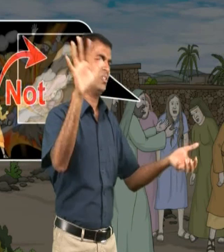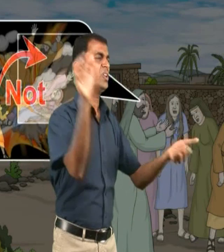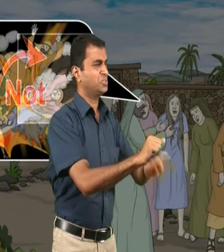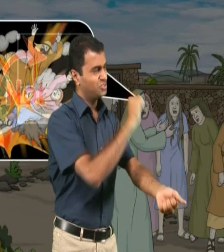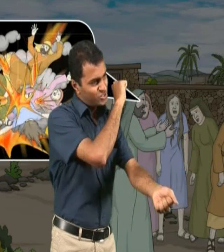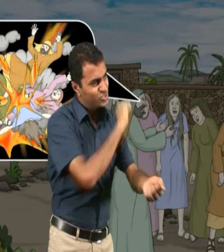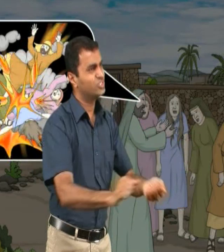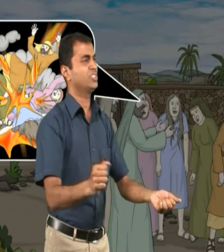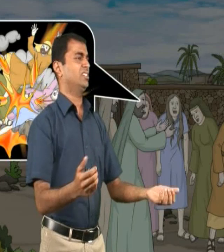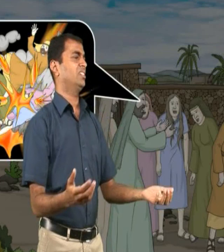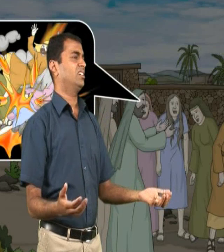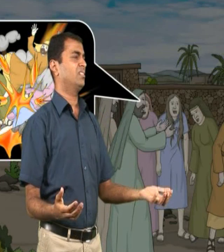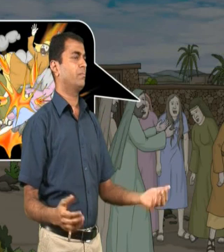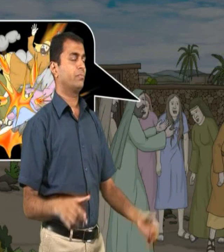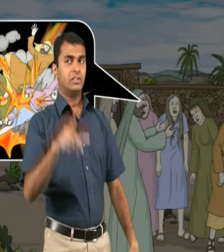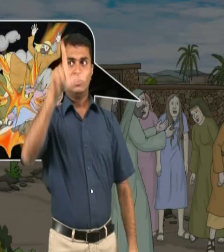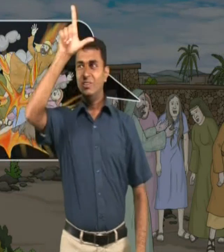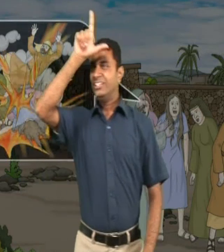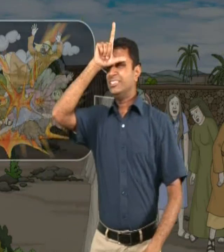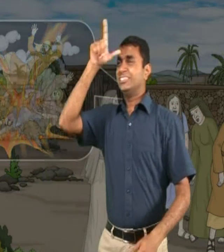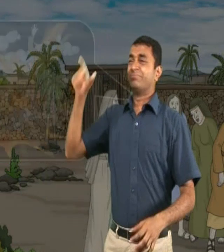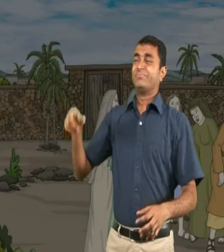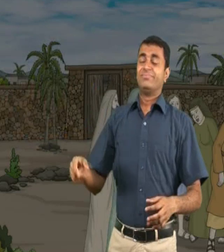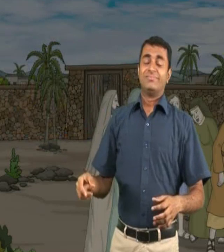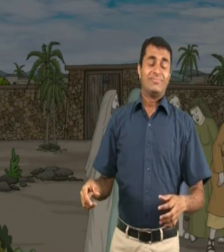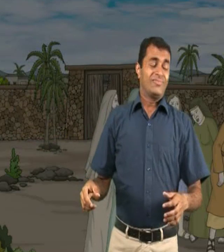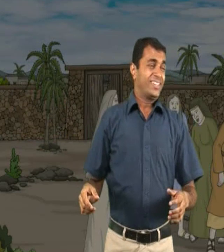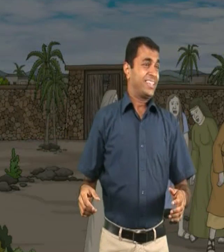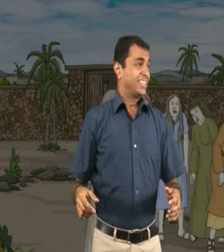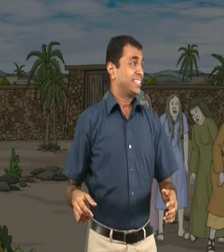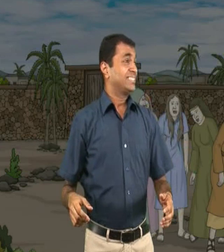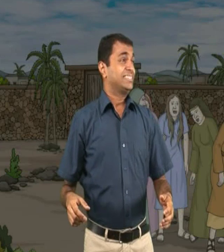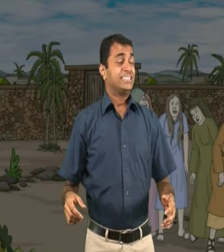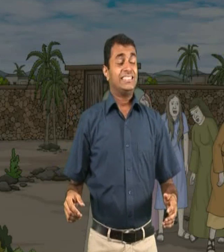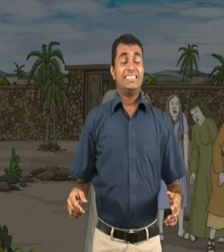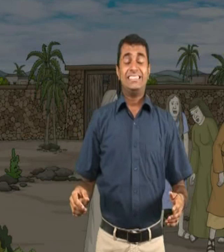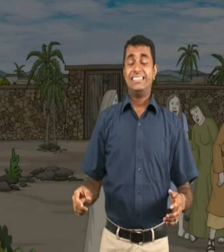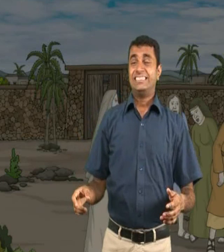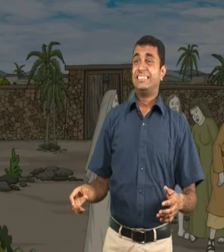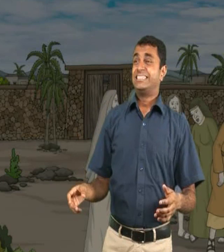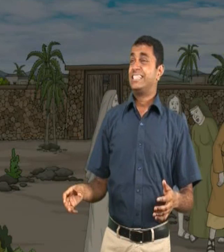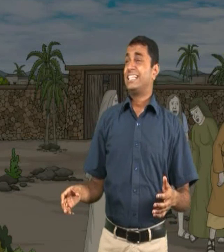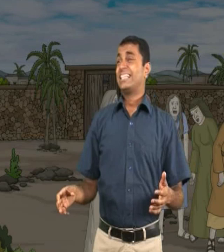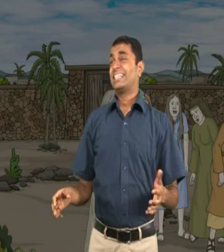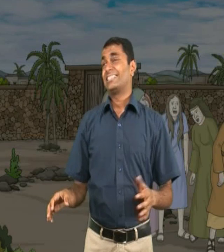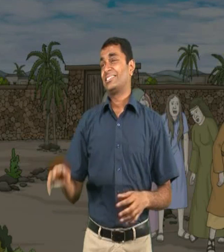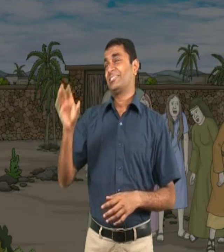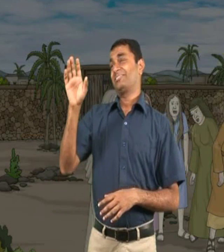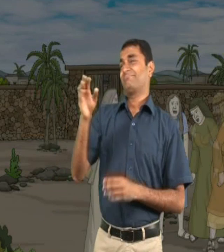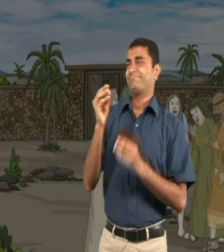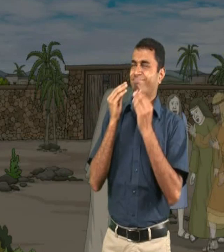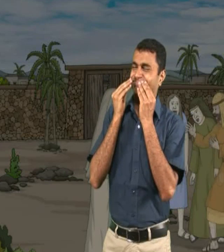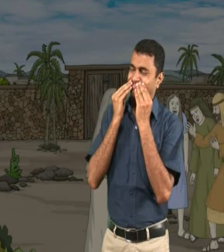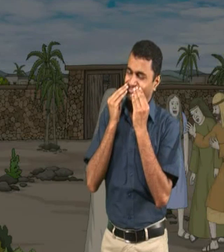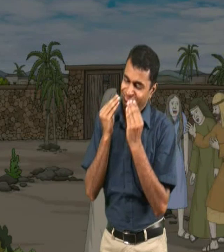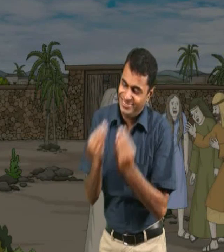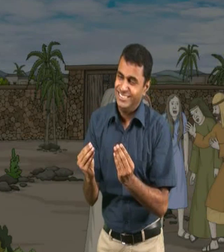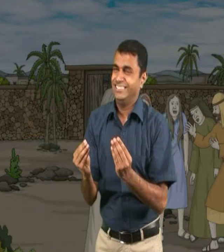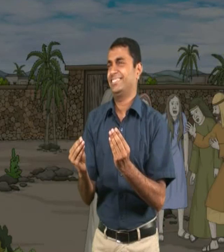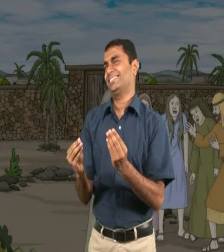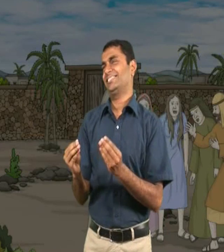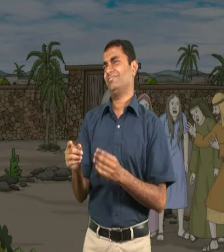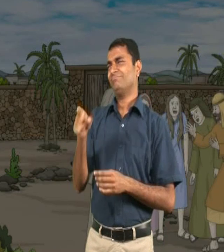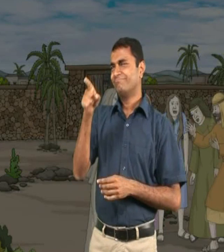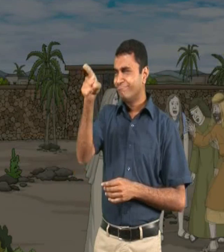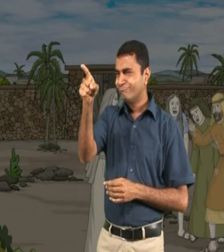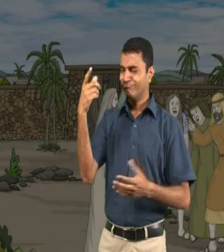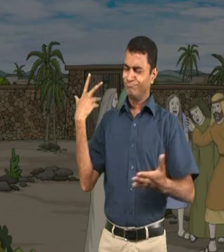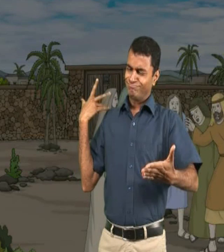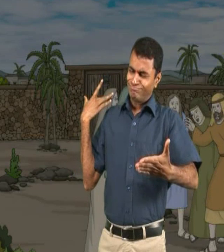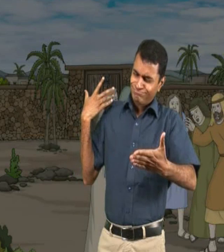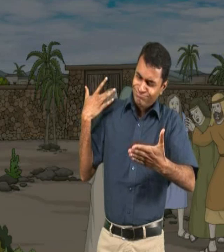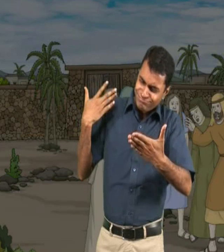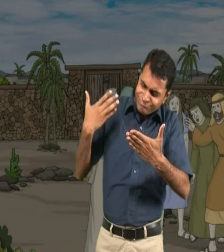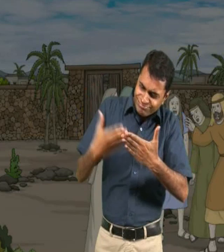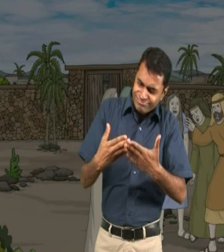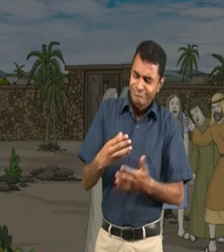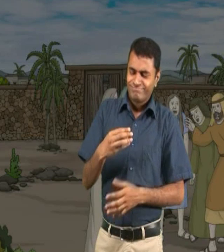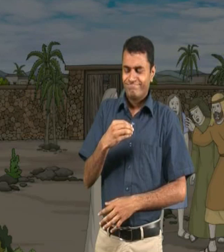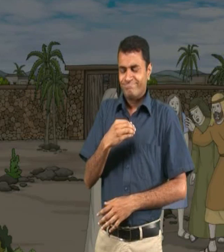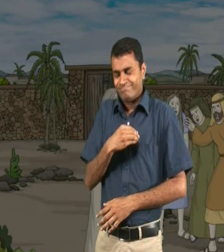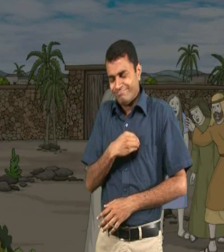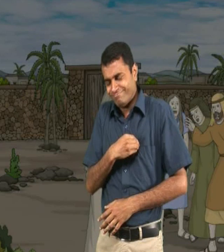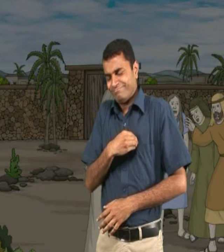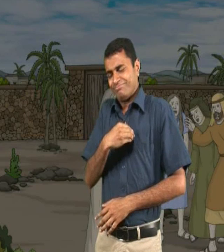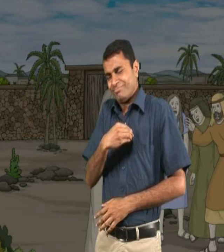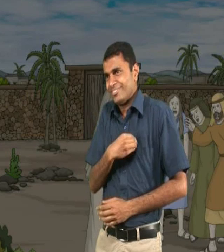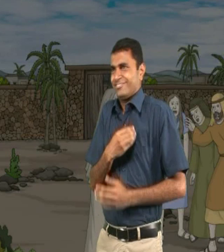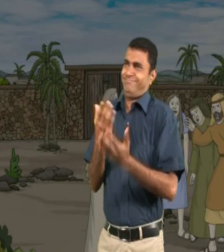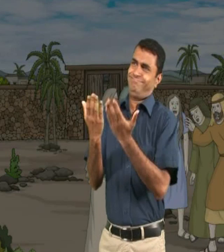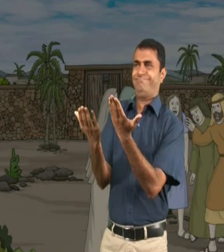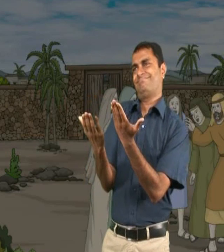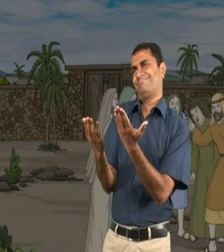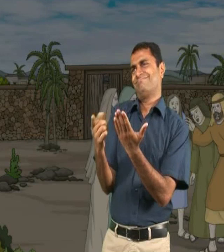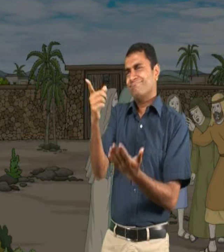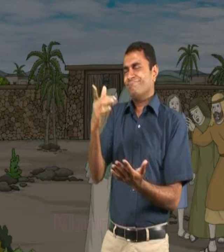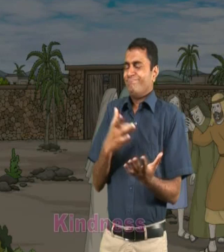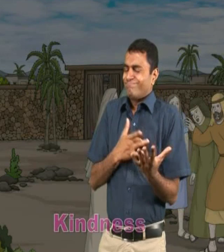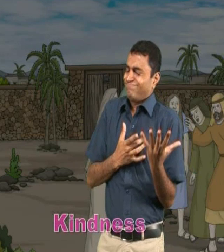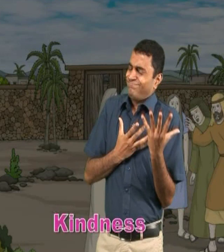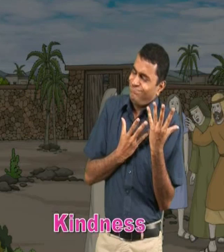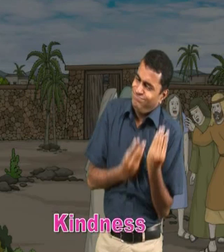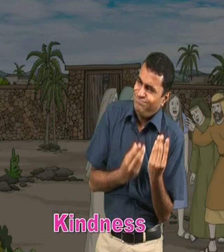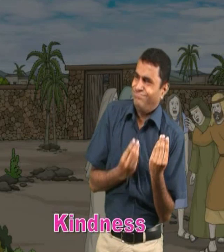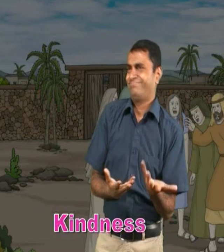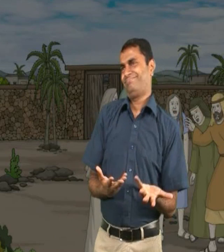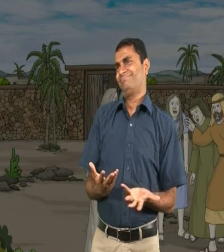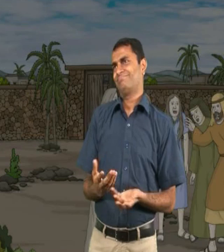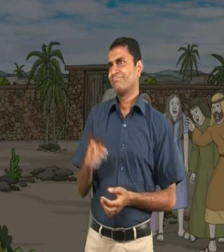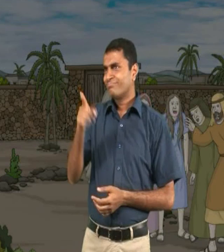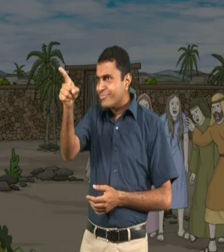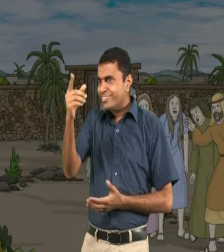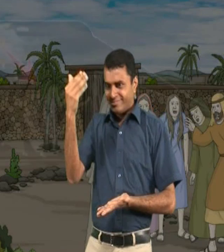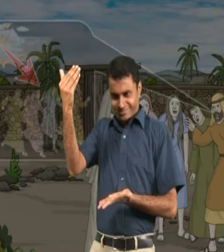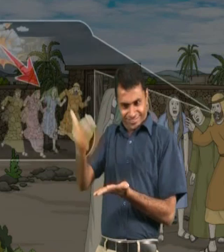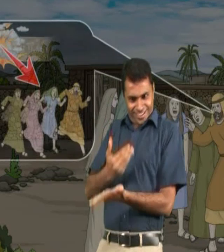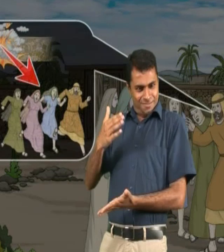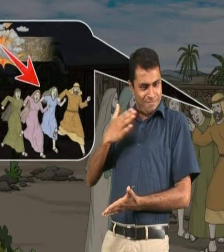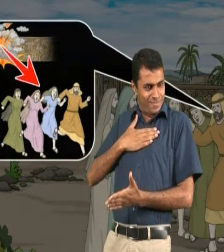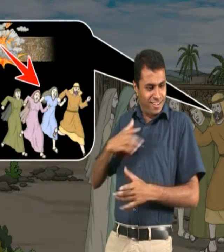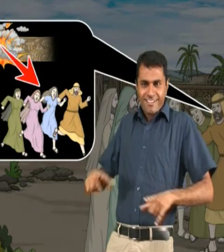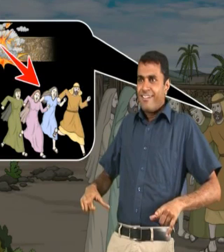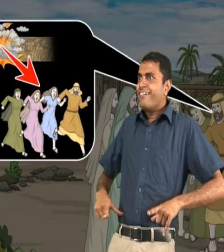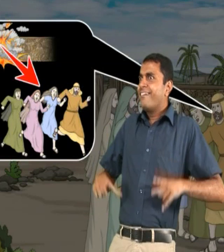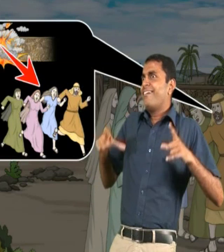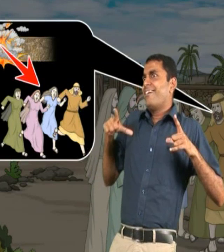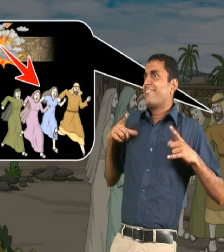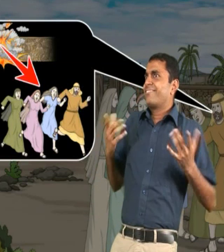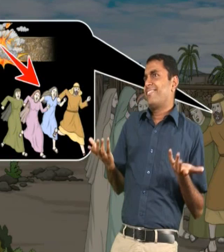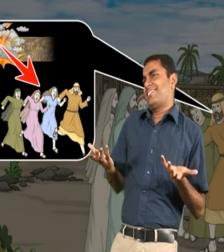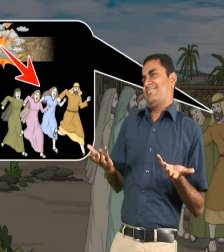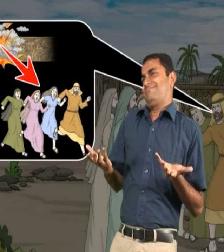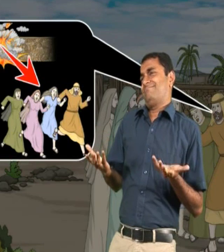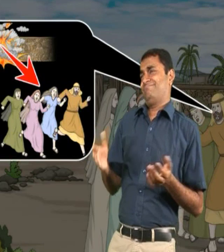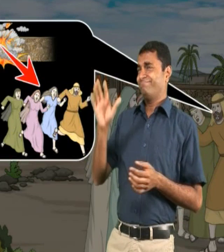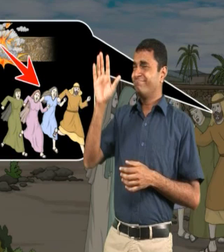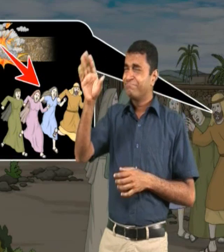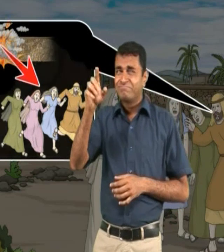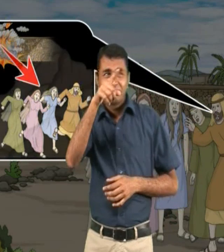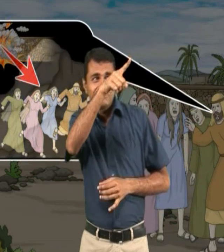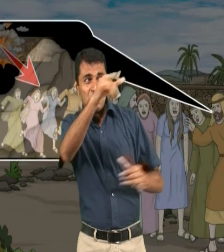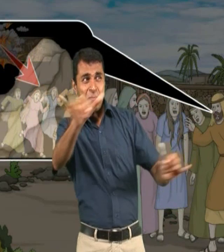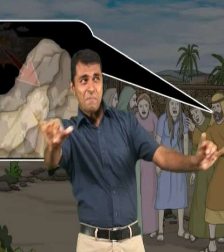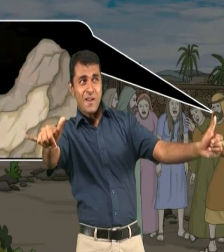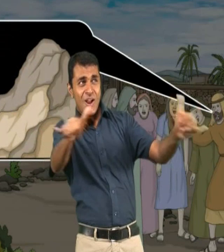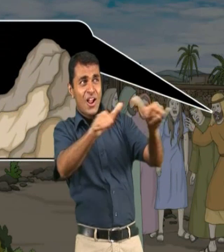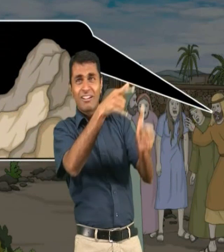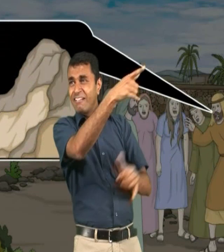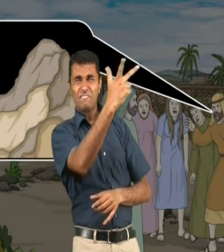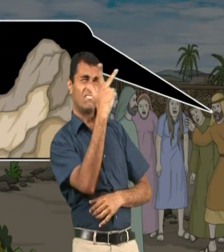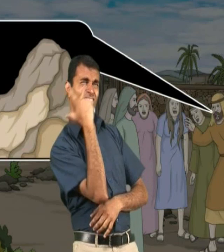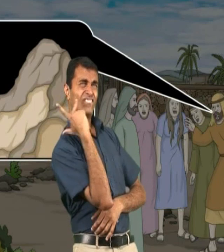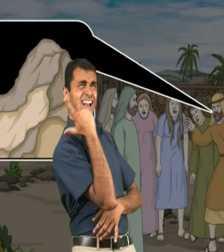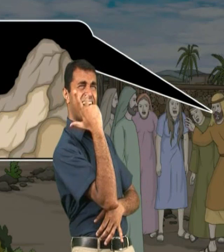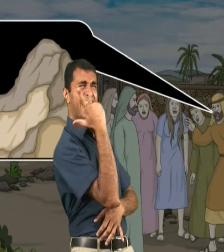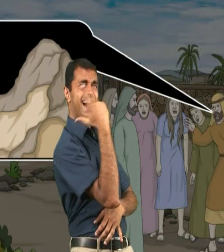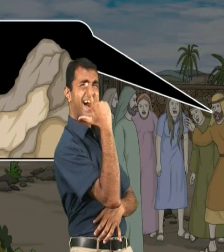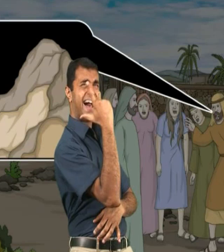But Lot replied, “No, my lords, please! Your servant has indeed found favor in your sight, and you have shown me great kindness by sparing my life.